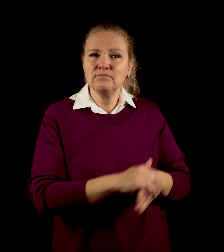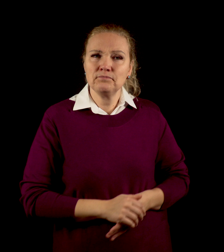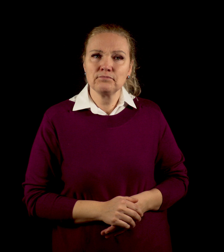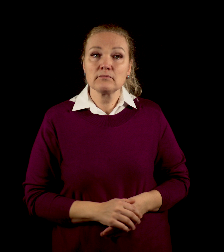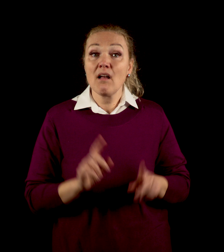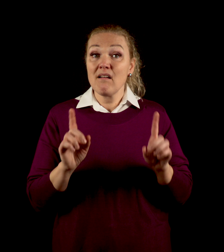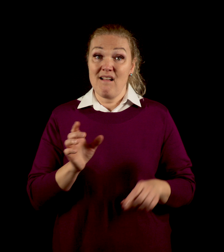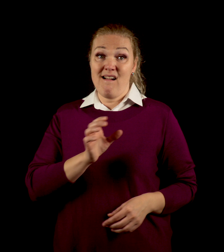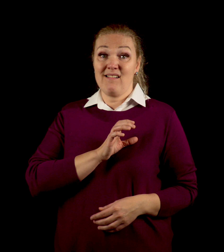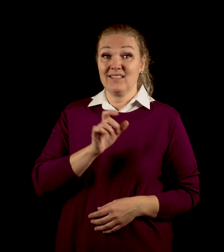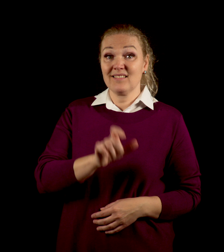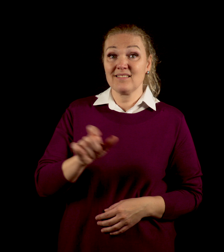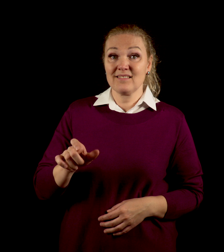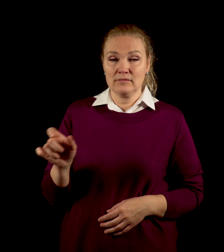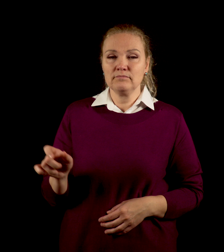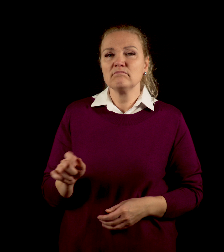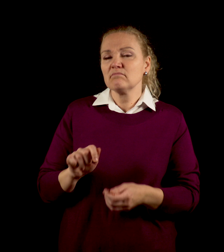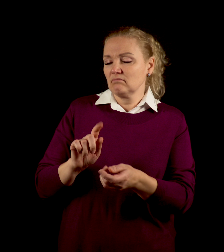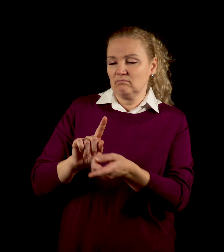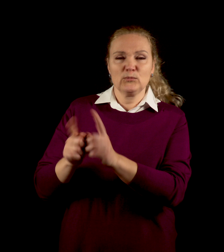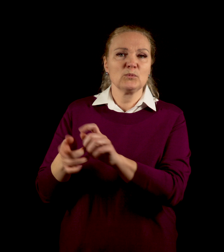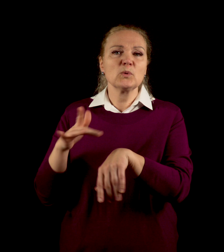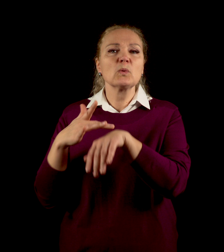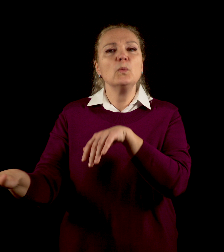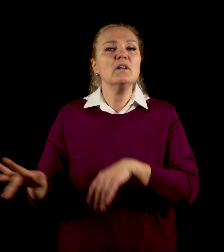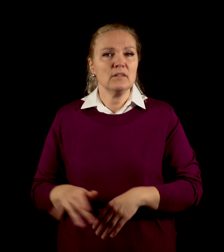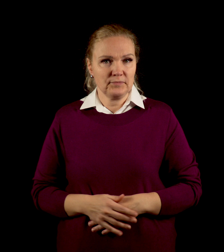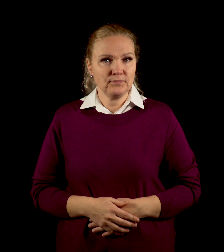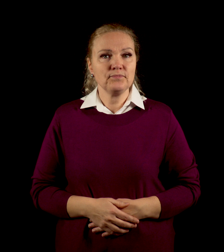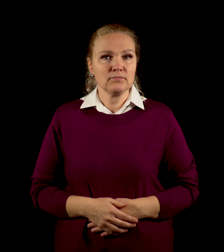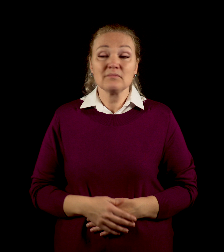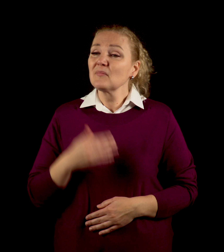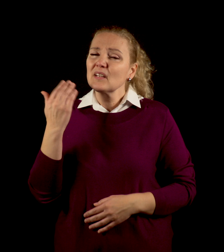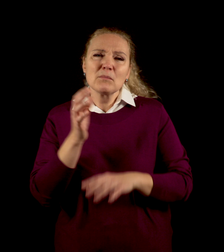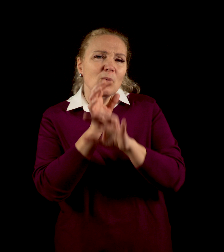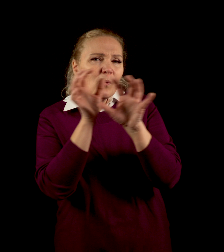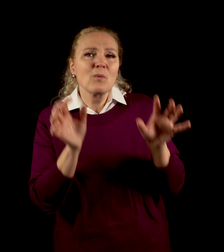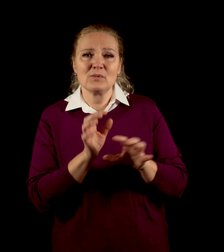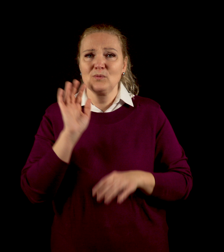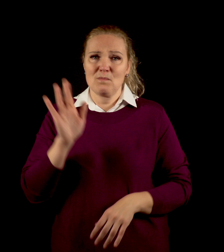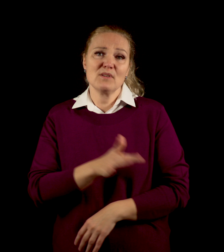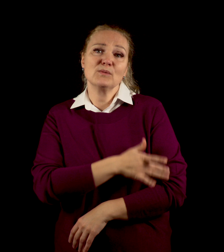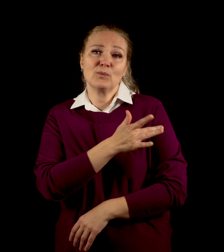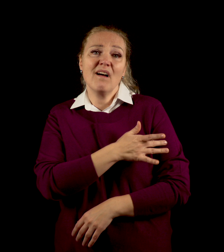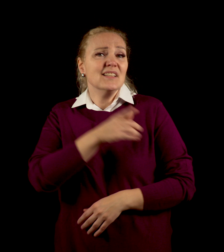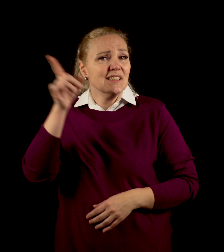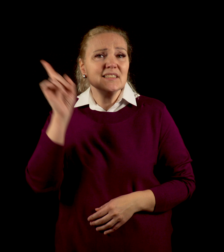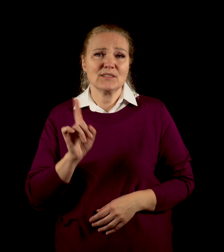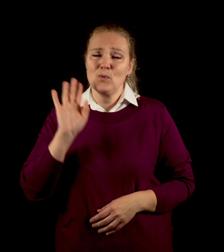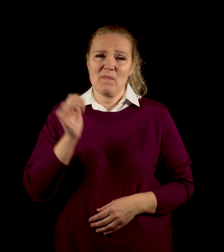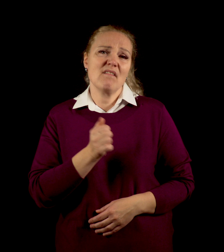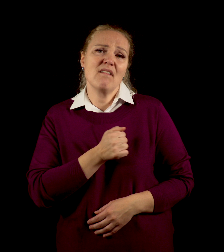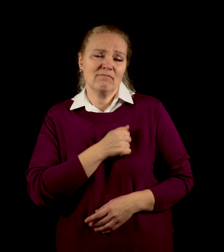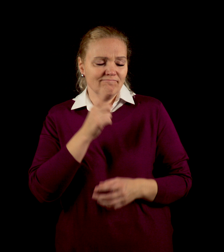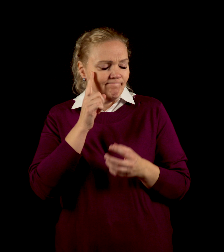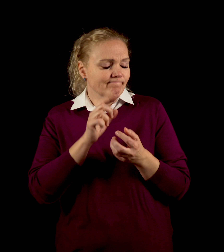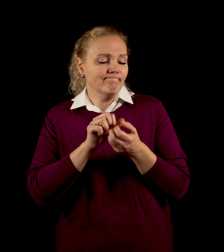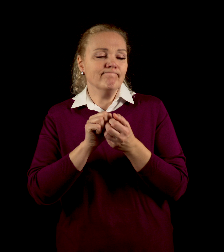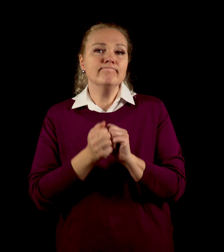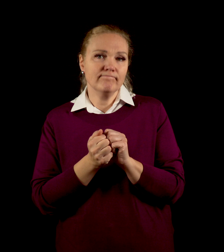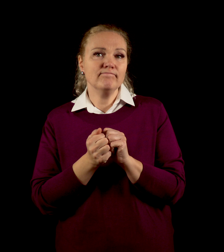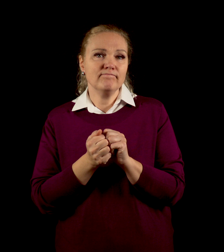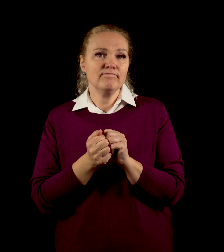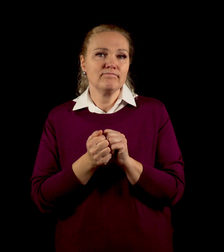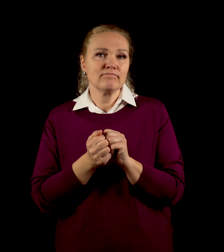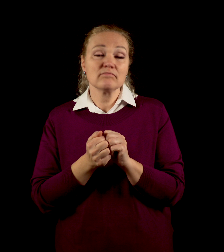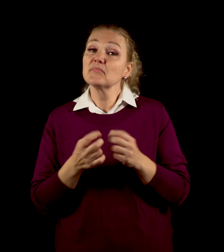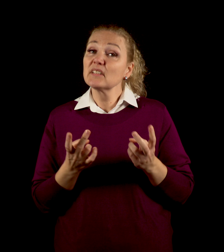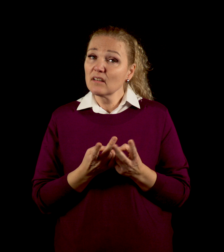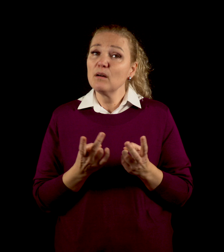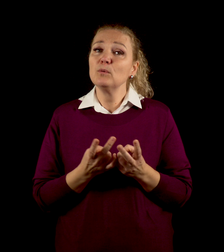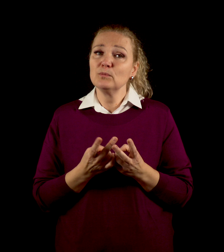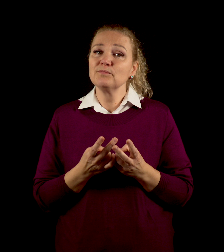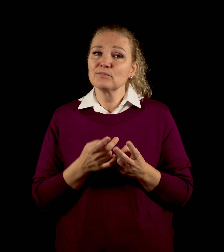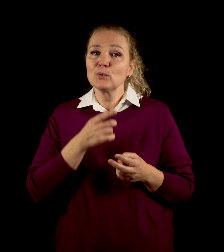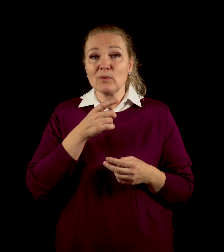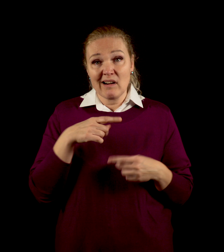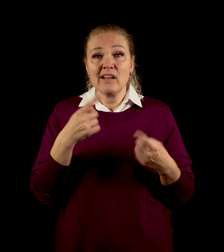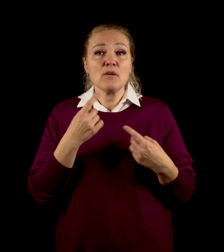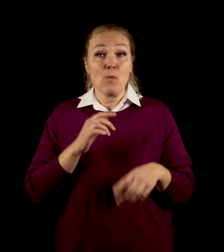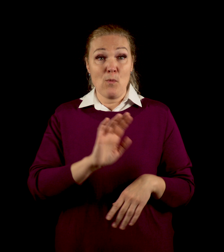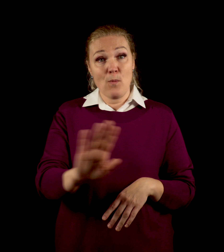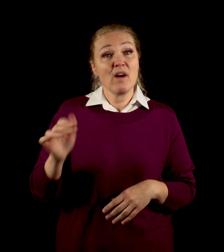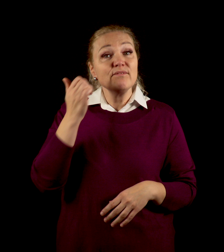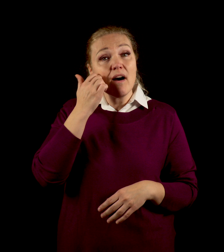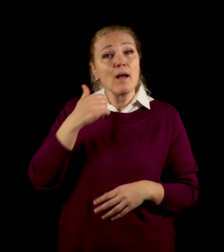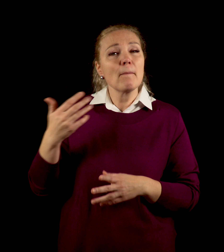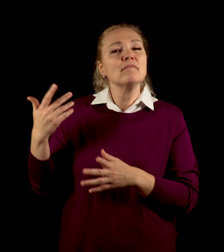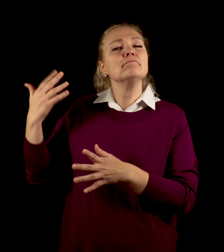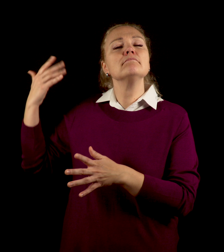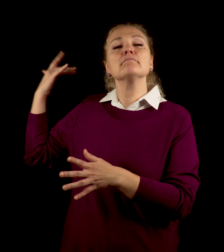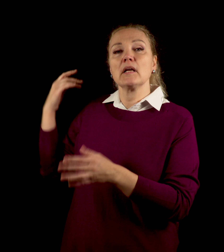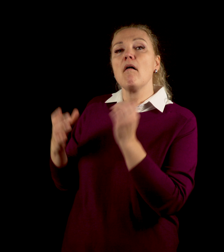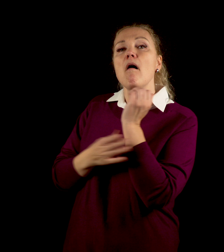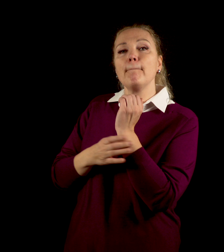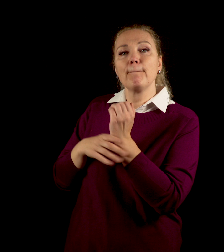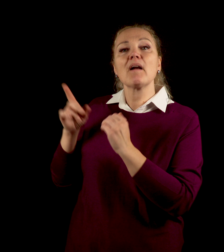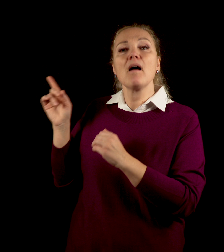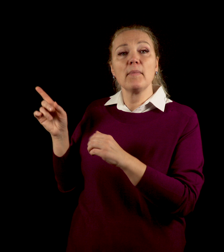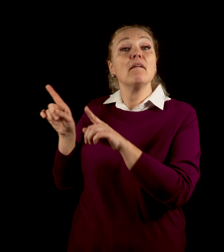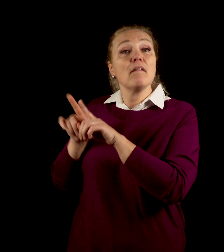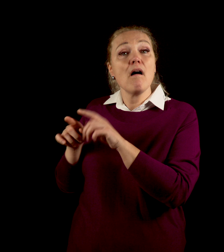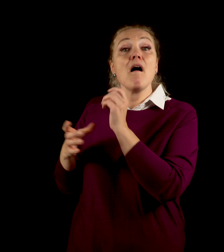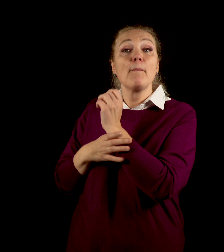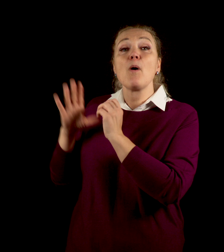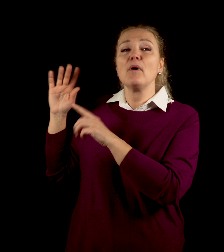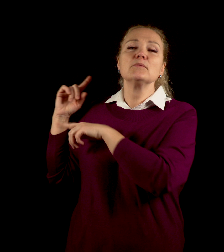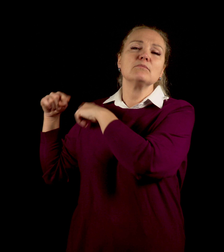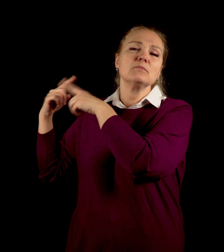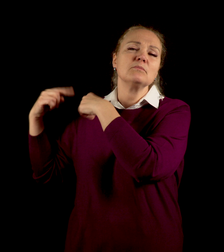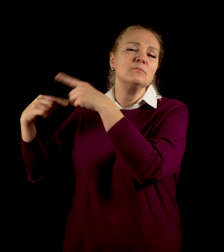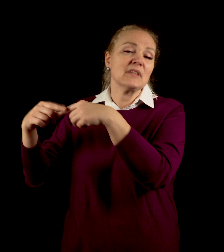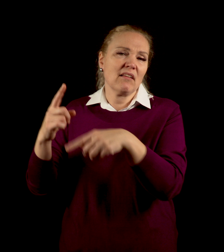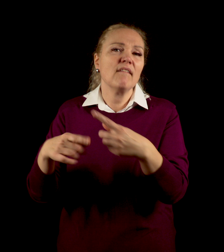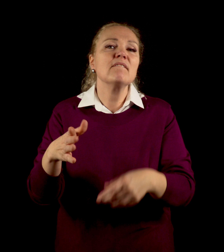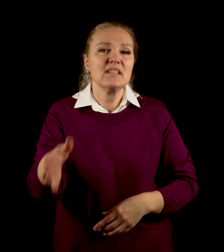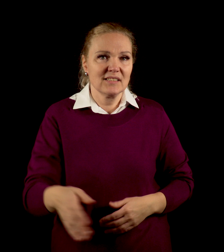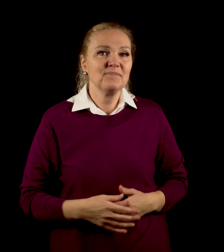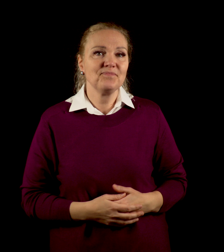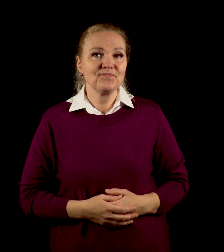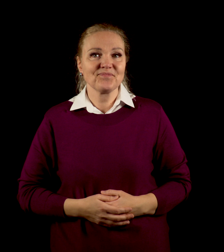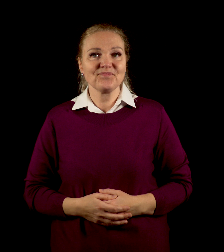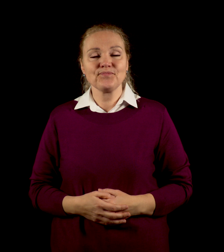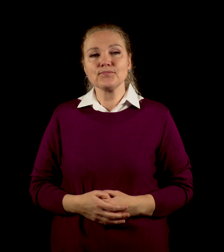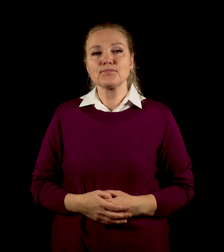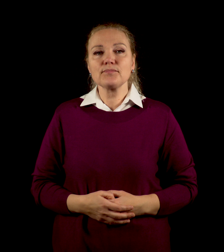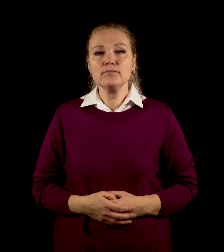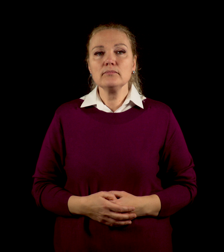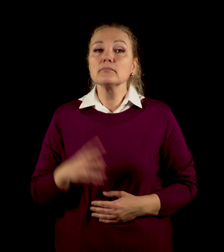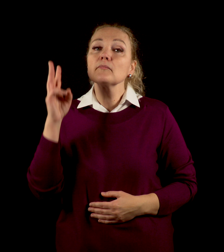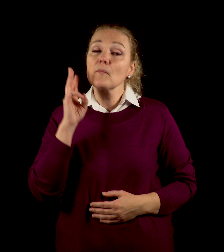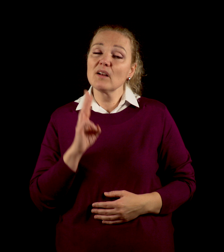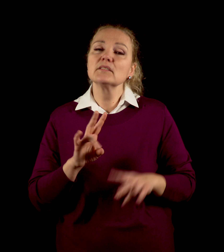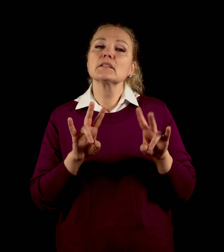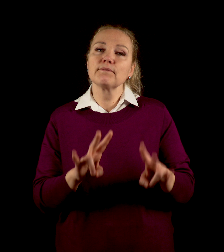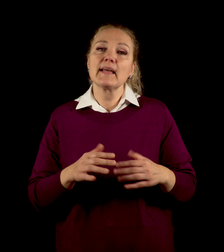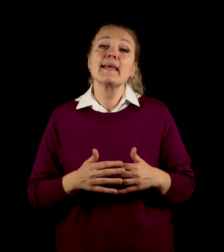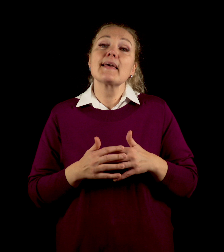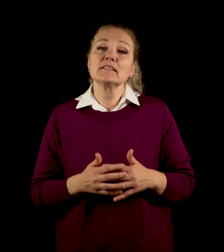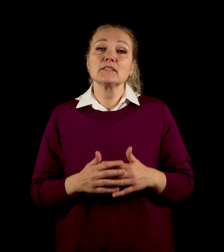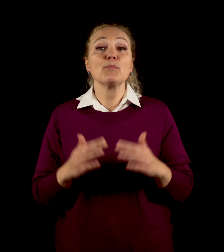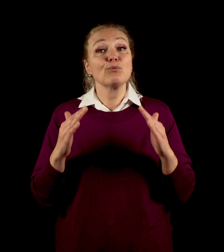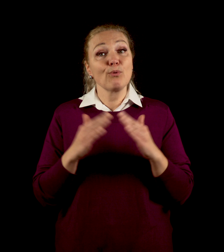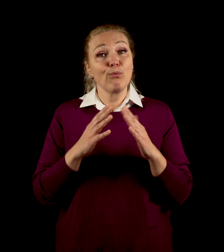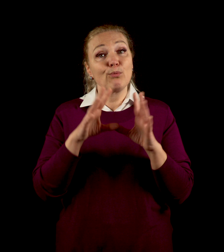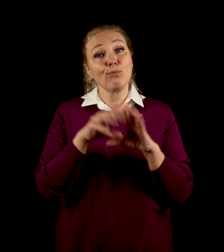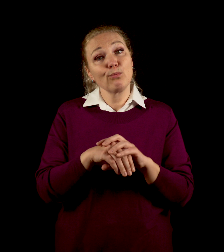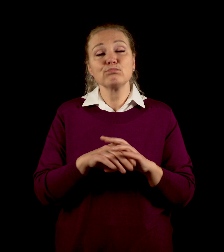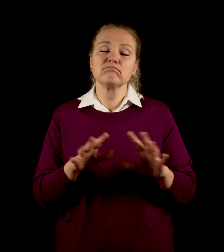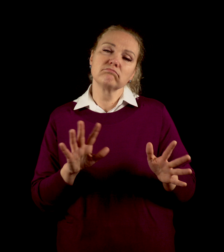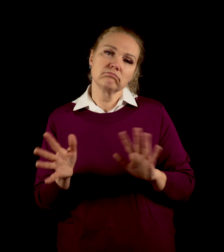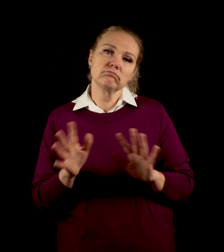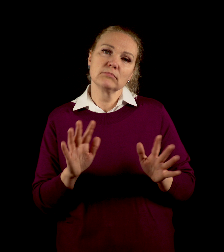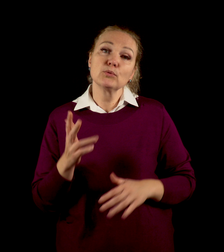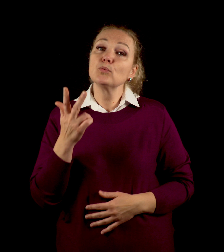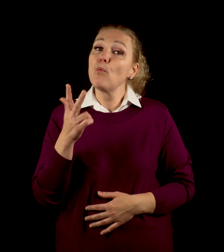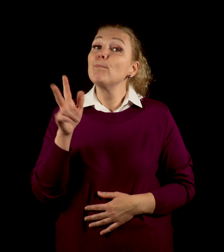He has helped His servant Israel, remembering to be merciful, as He promised to our fathers, to Abraham and his descendants forever.”